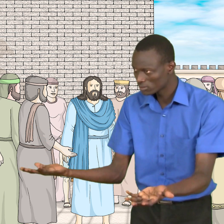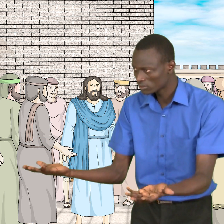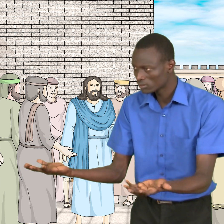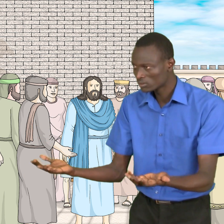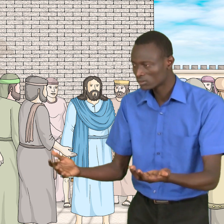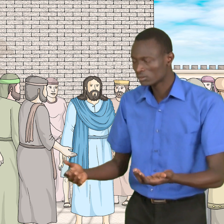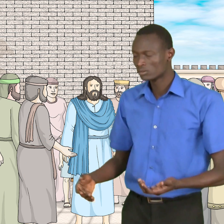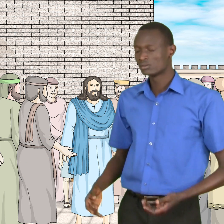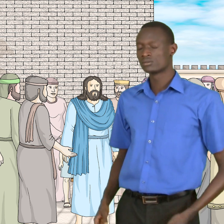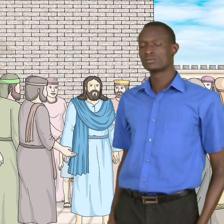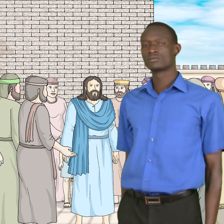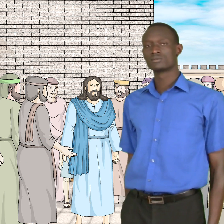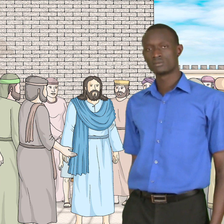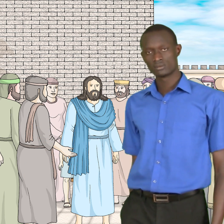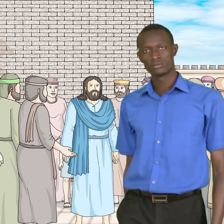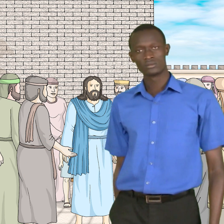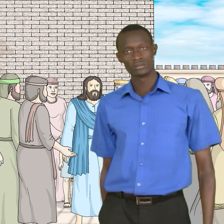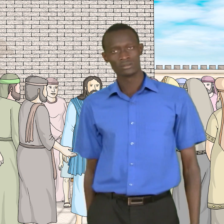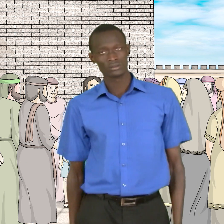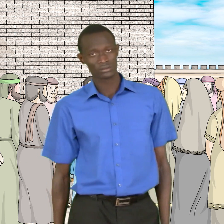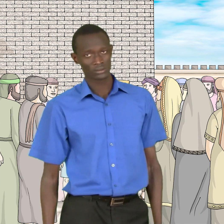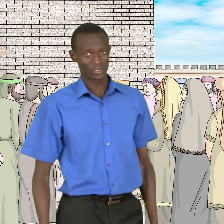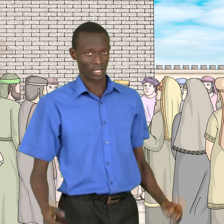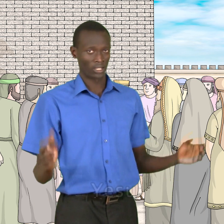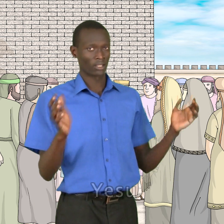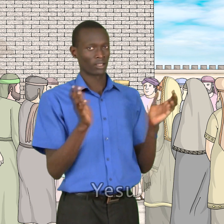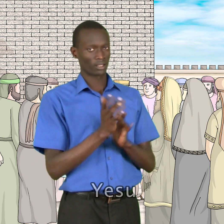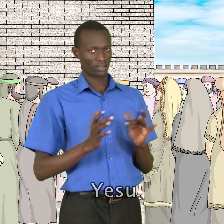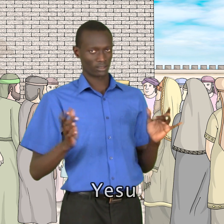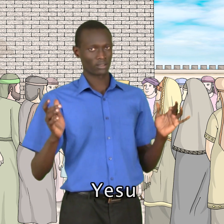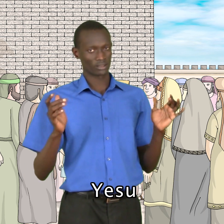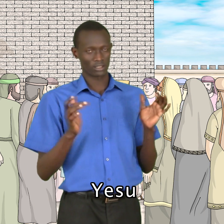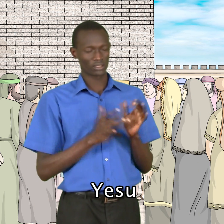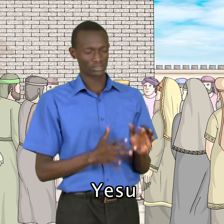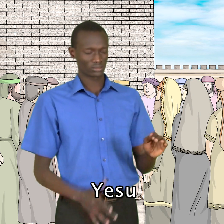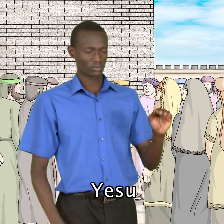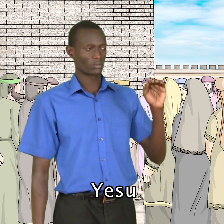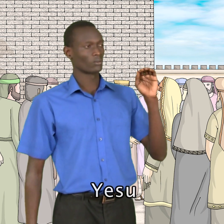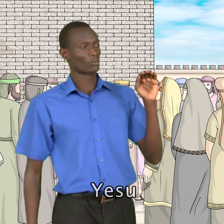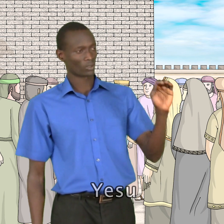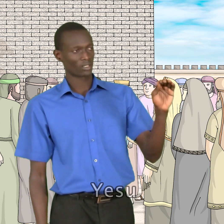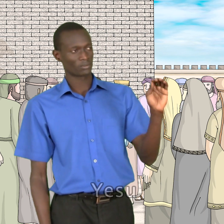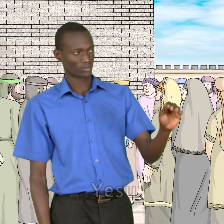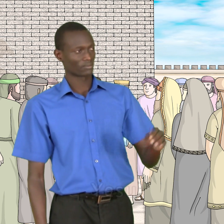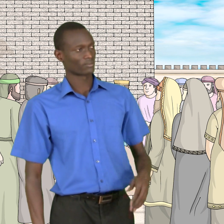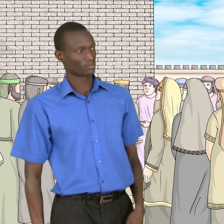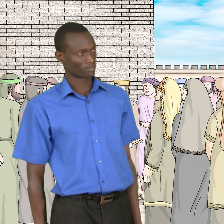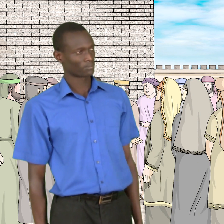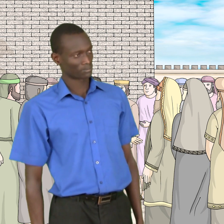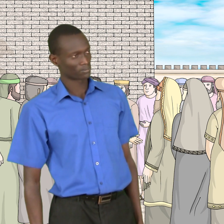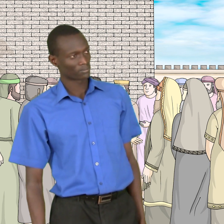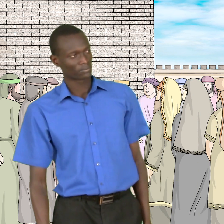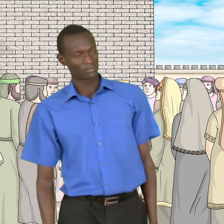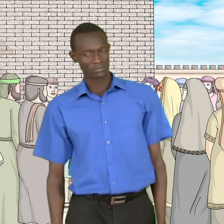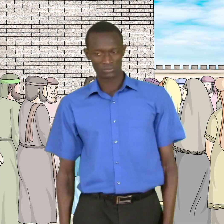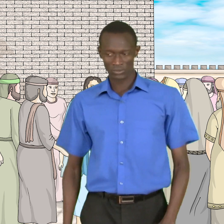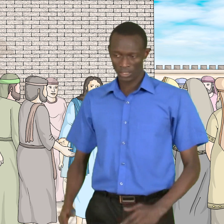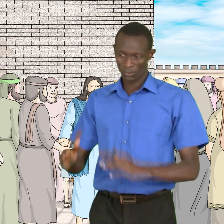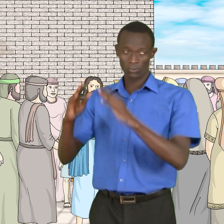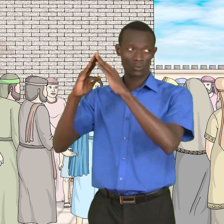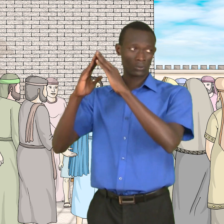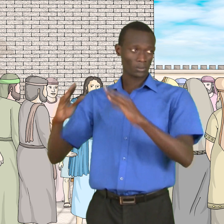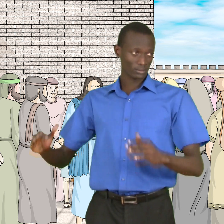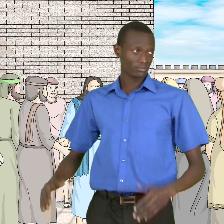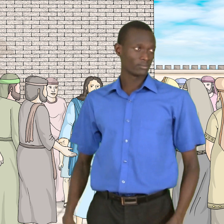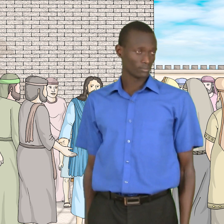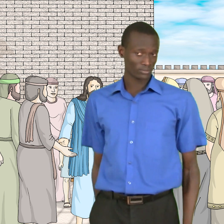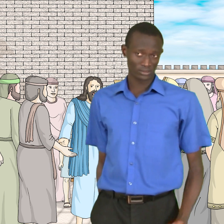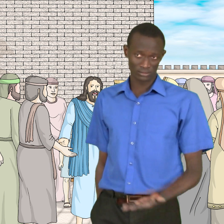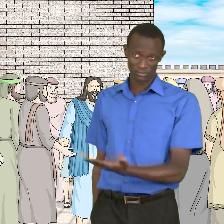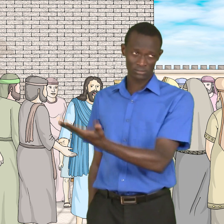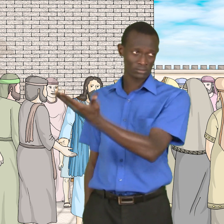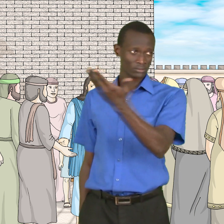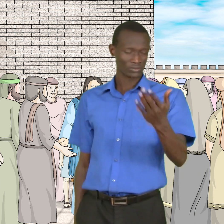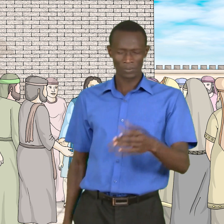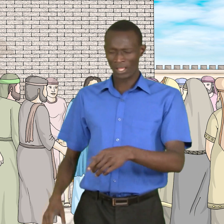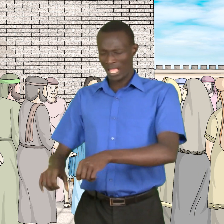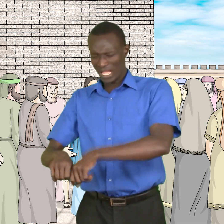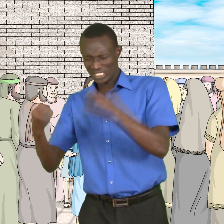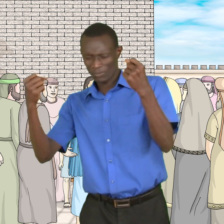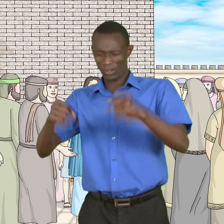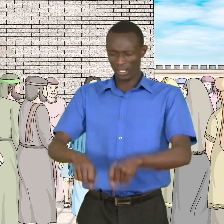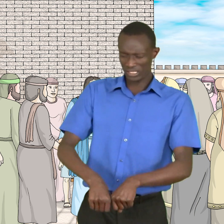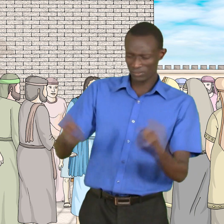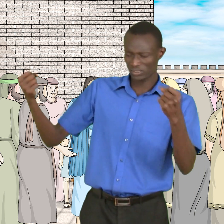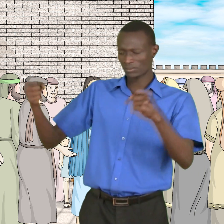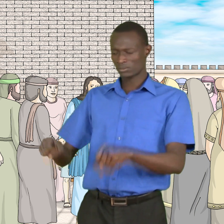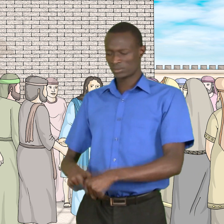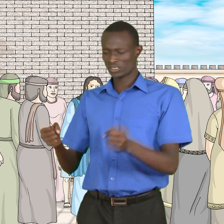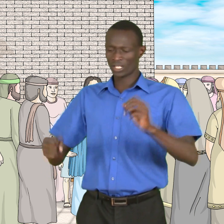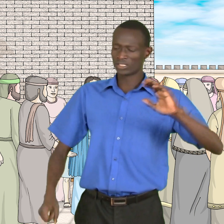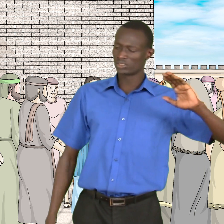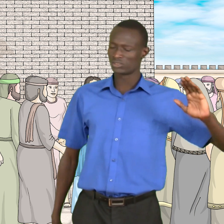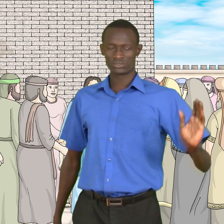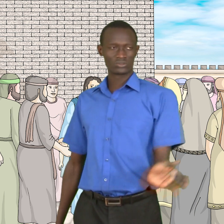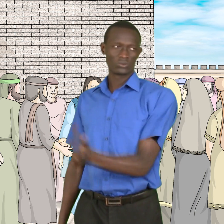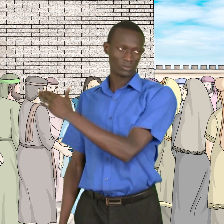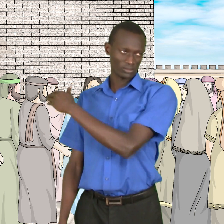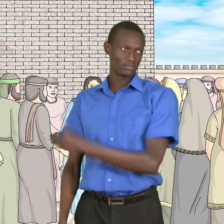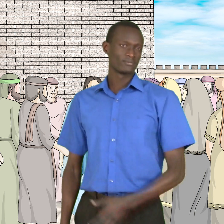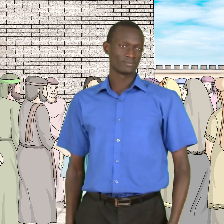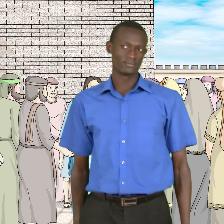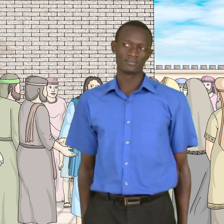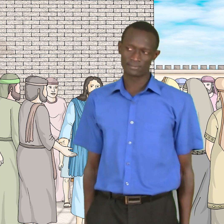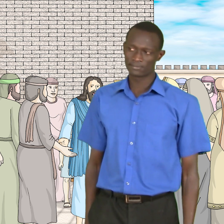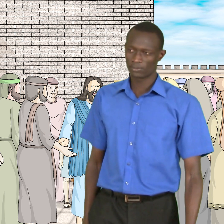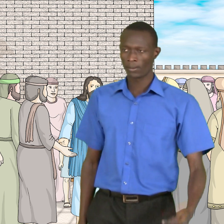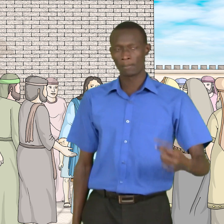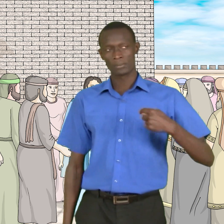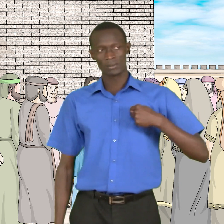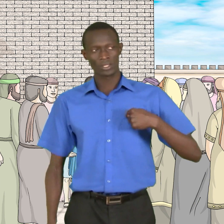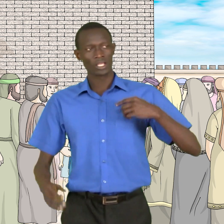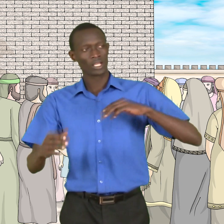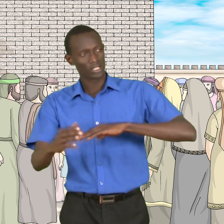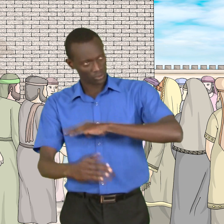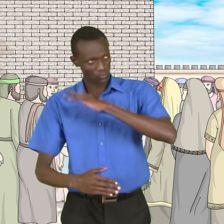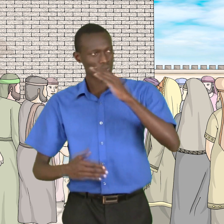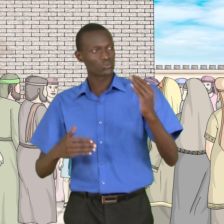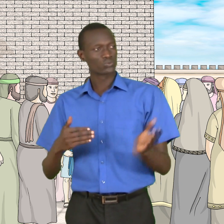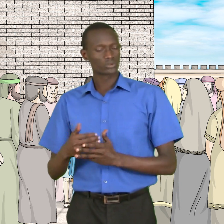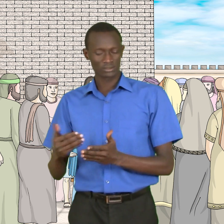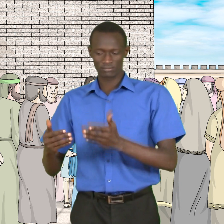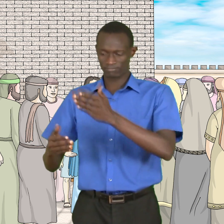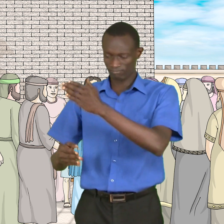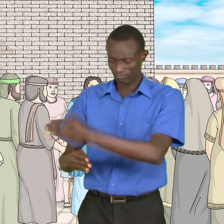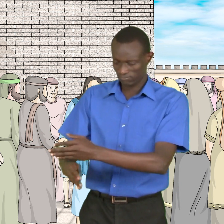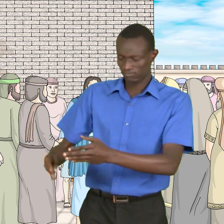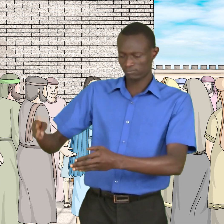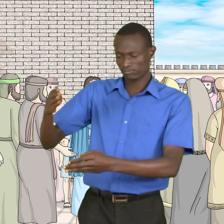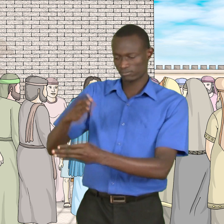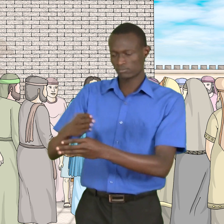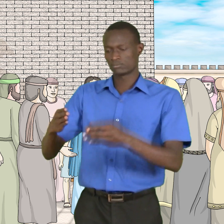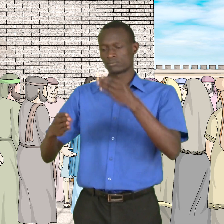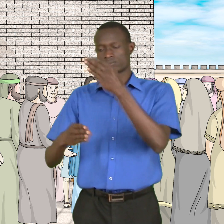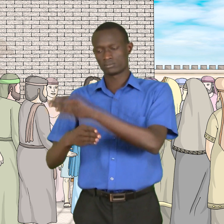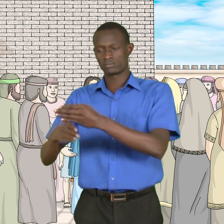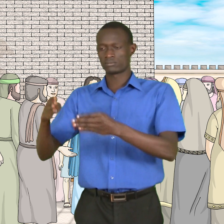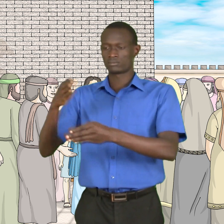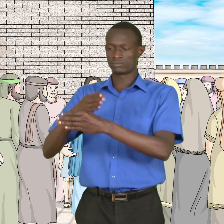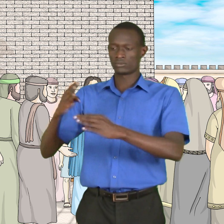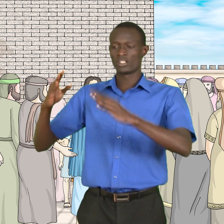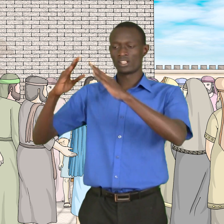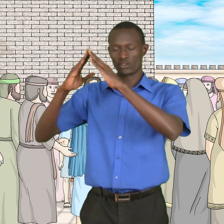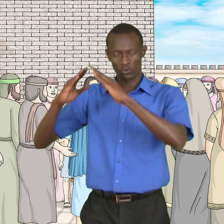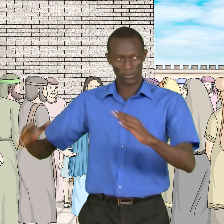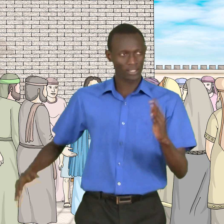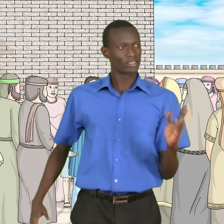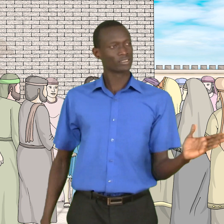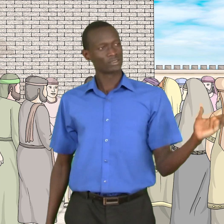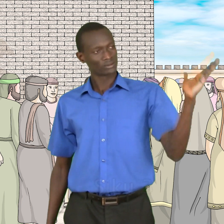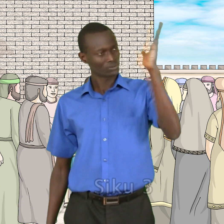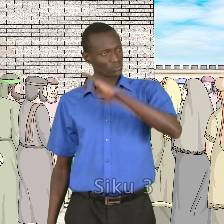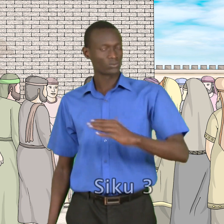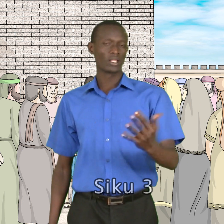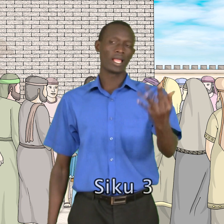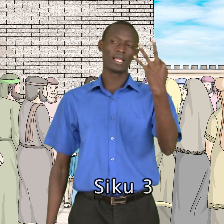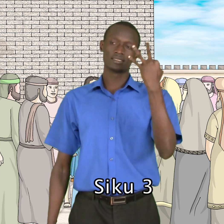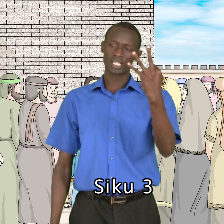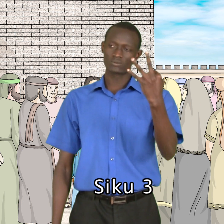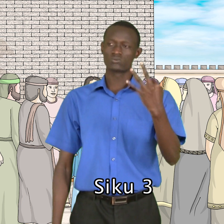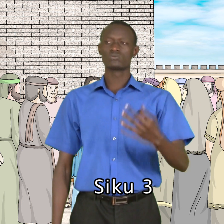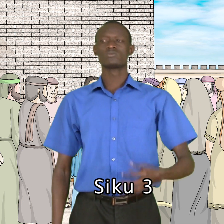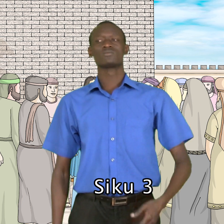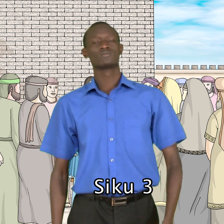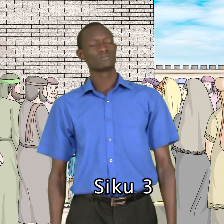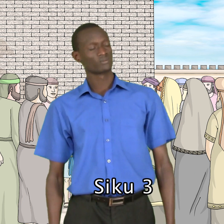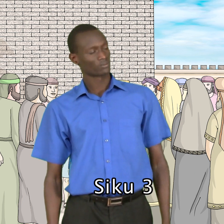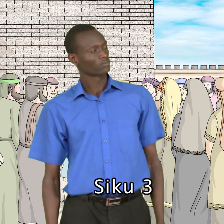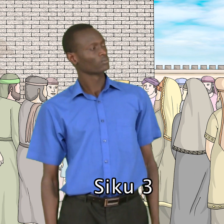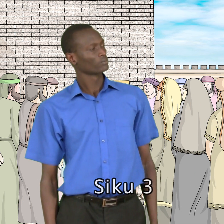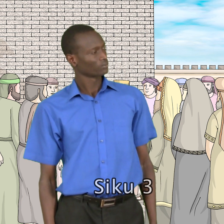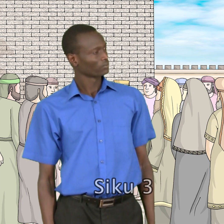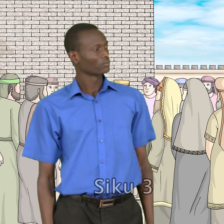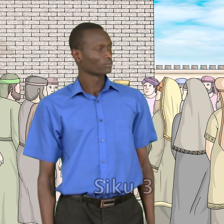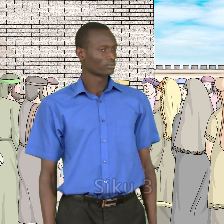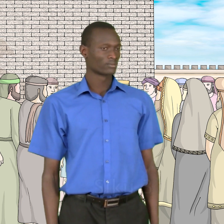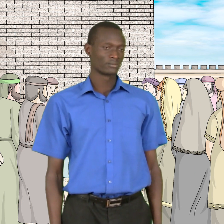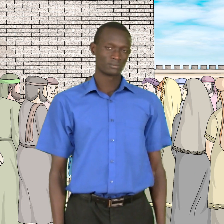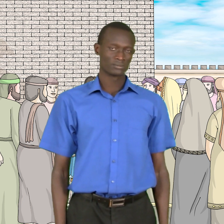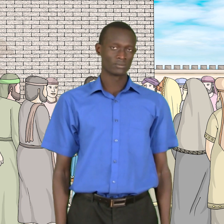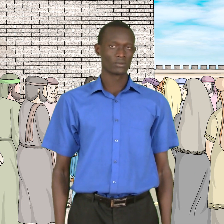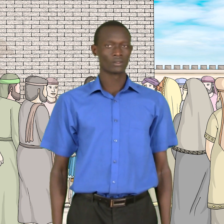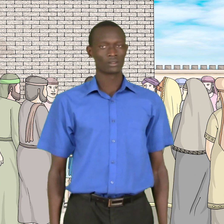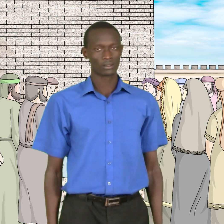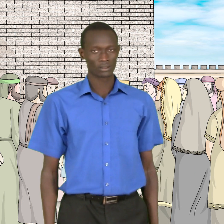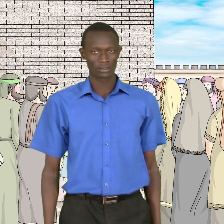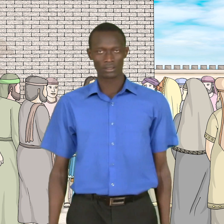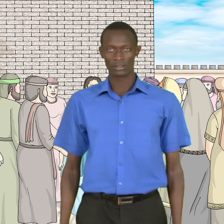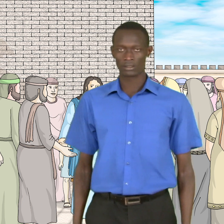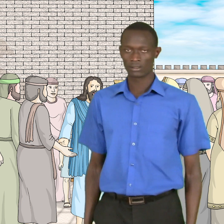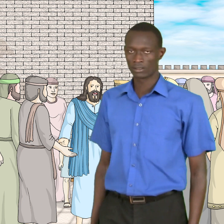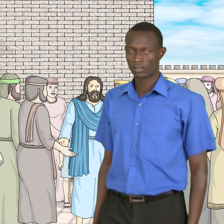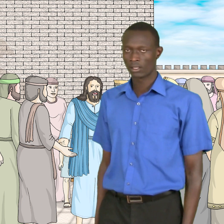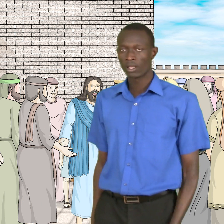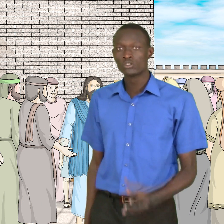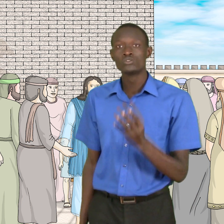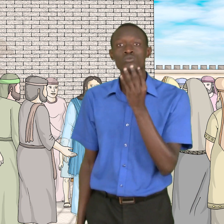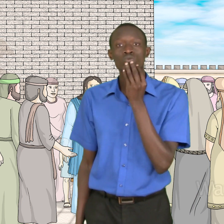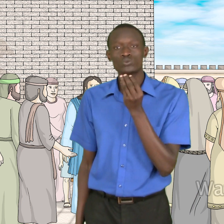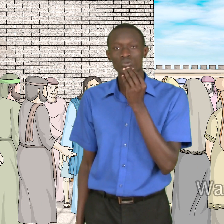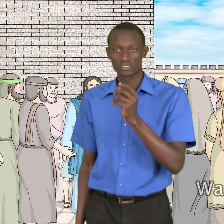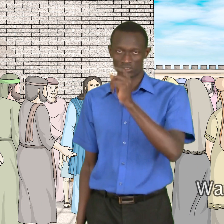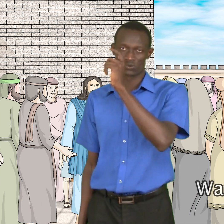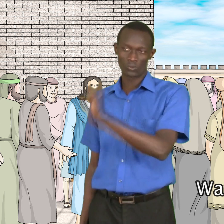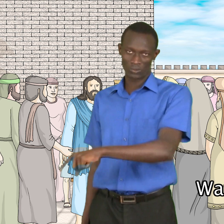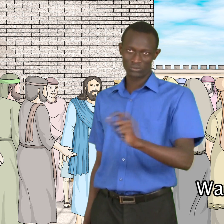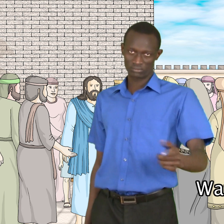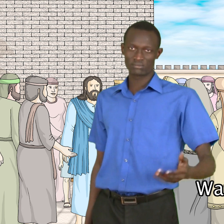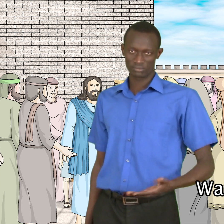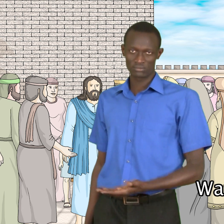Jesus answered, “Destroy this temple, and in three days I will raise it up again.”